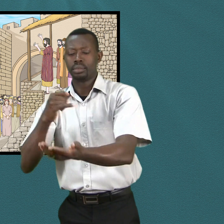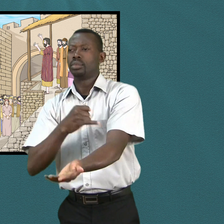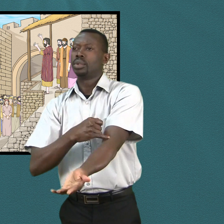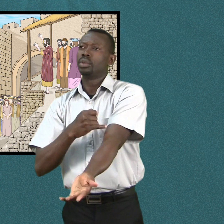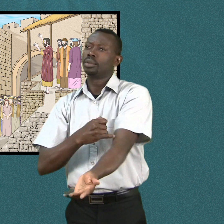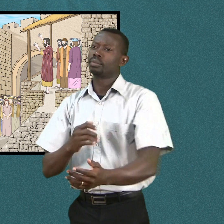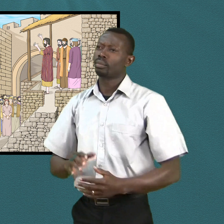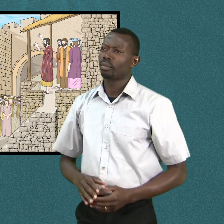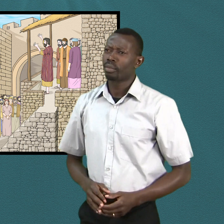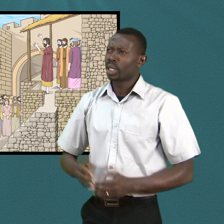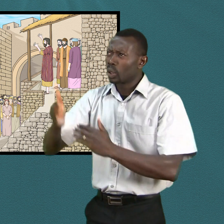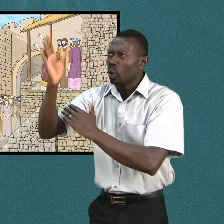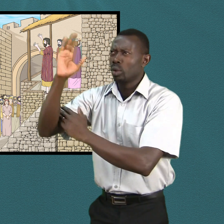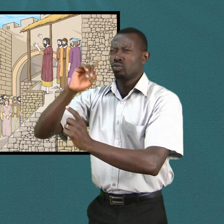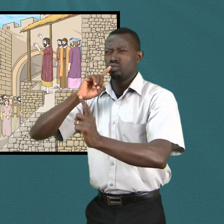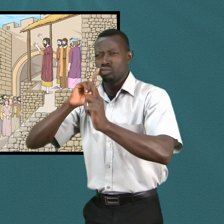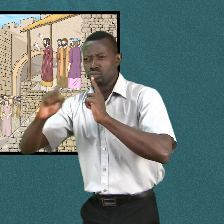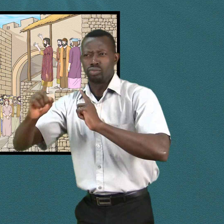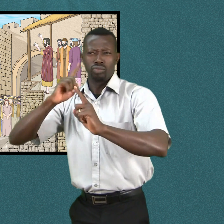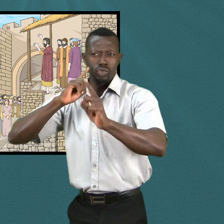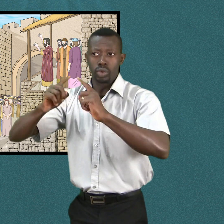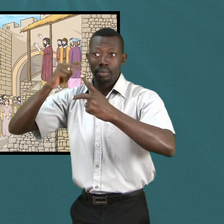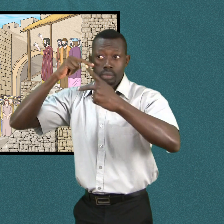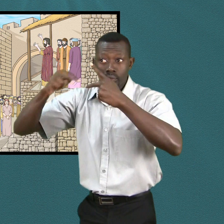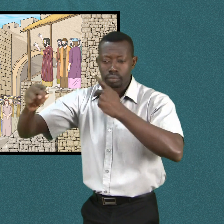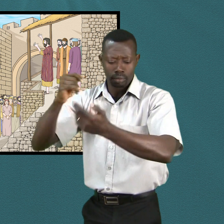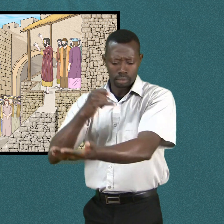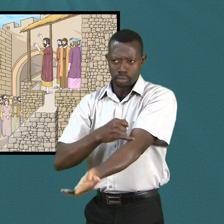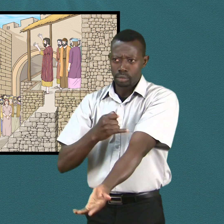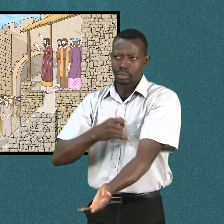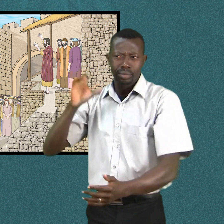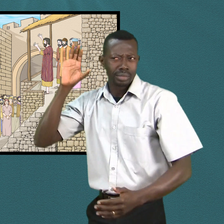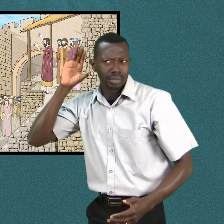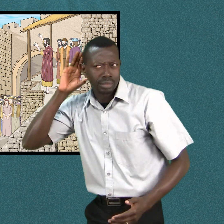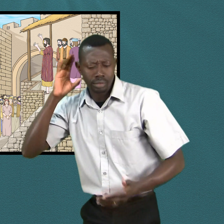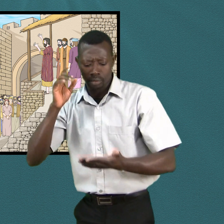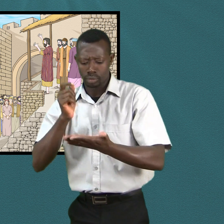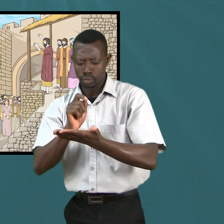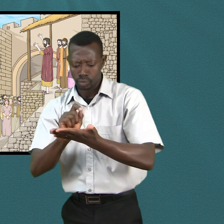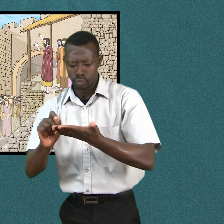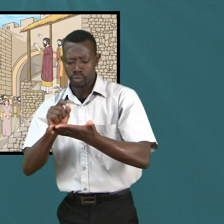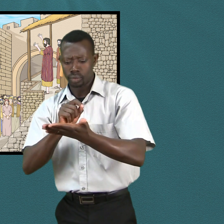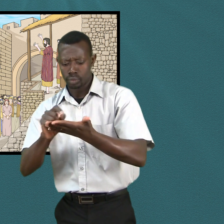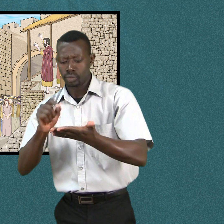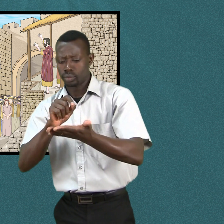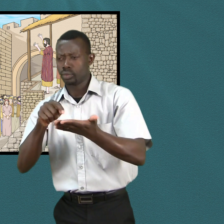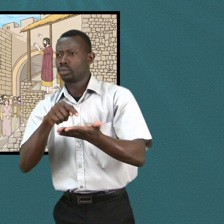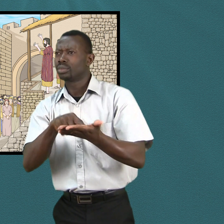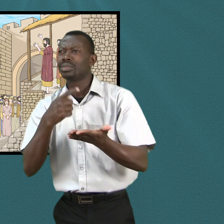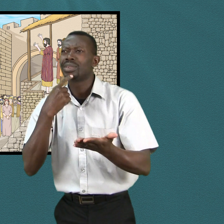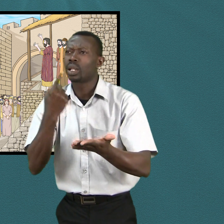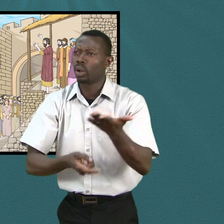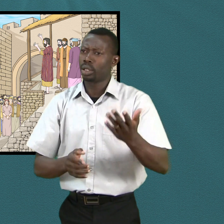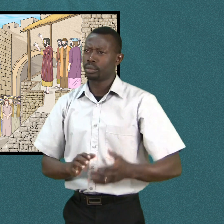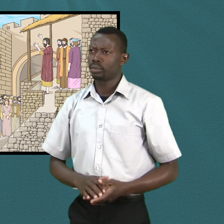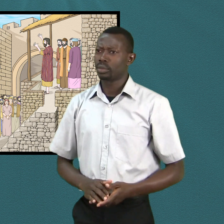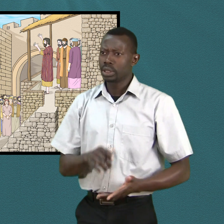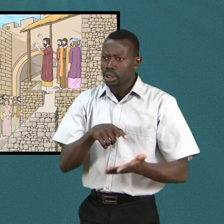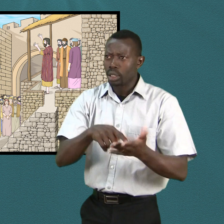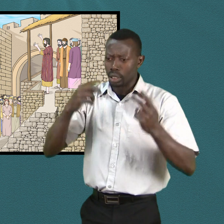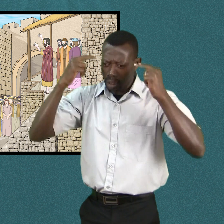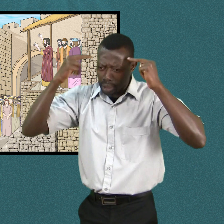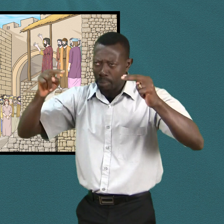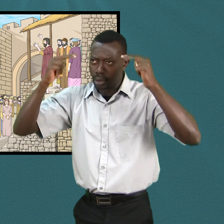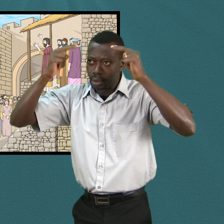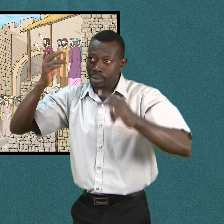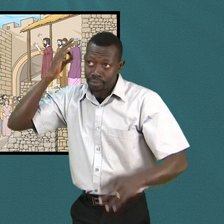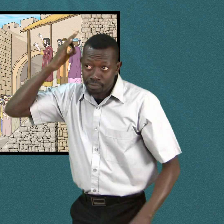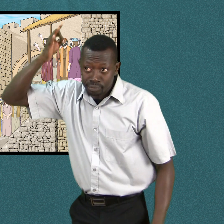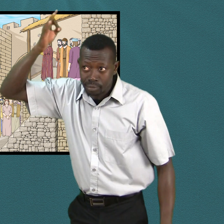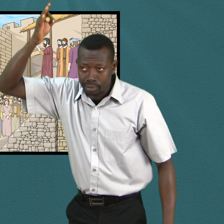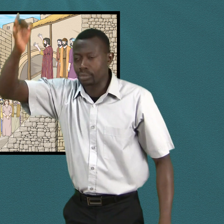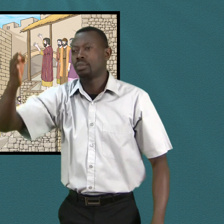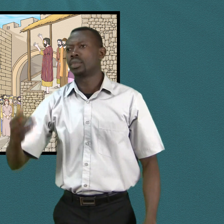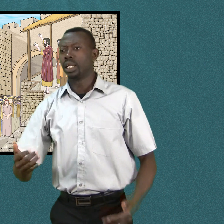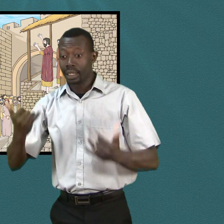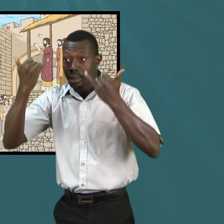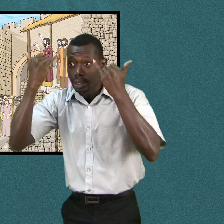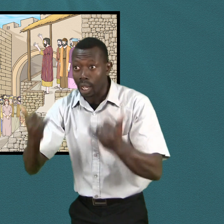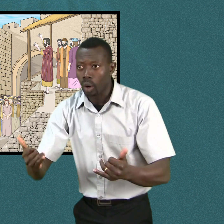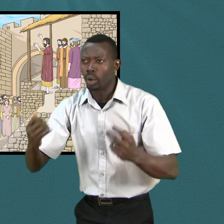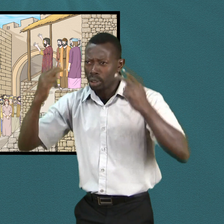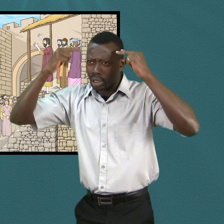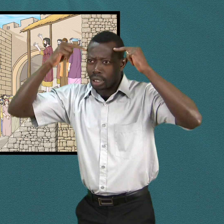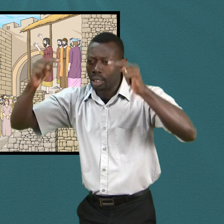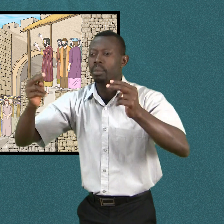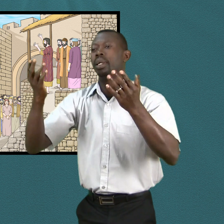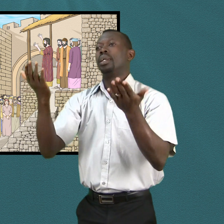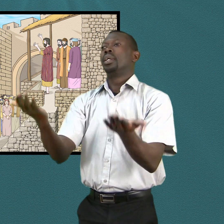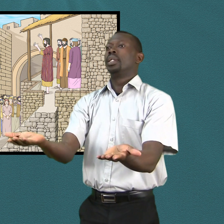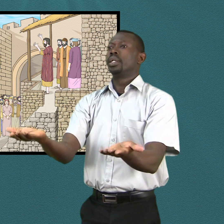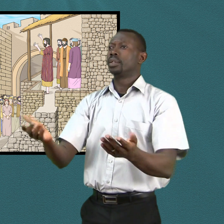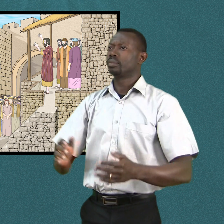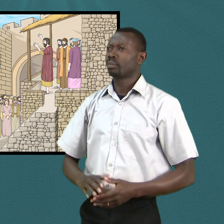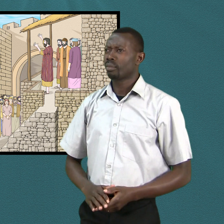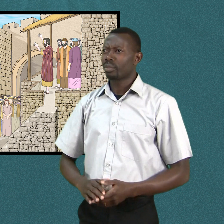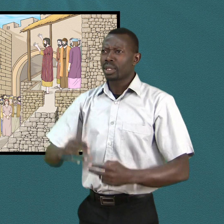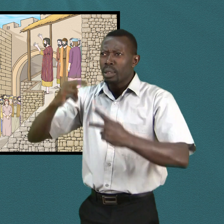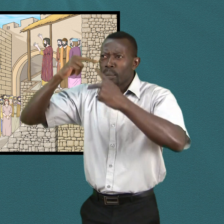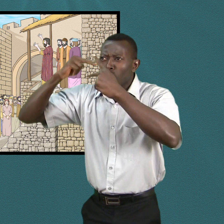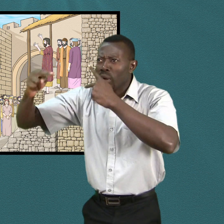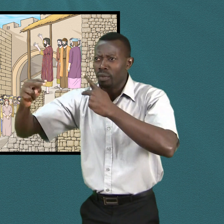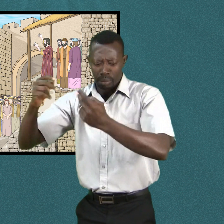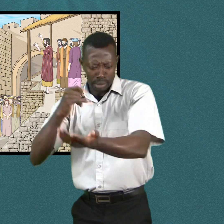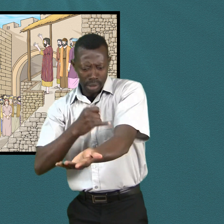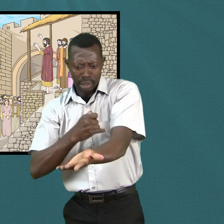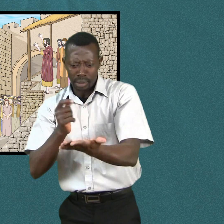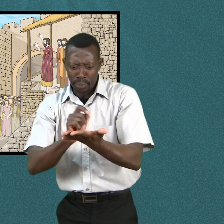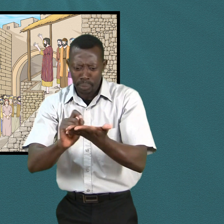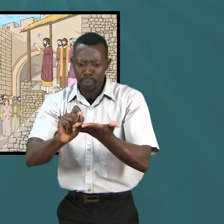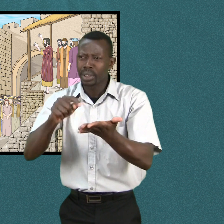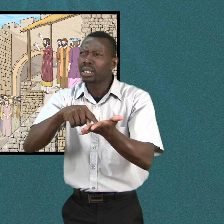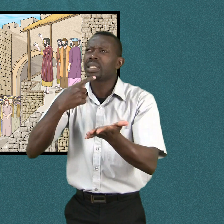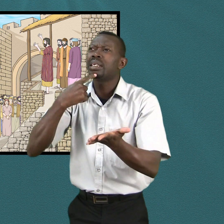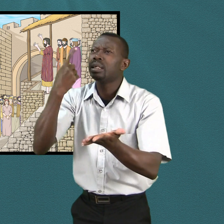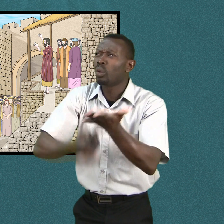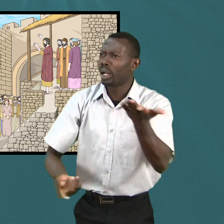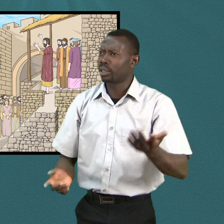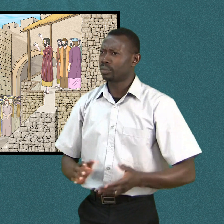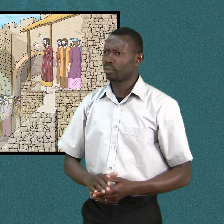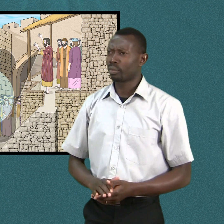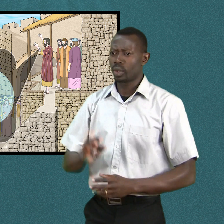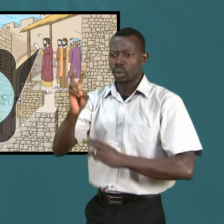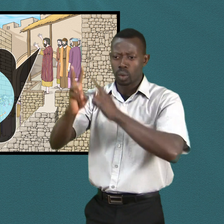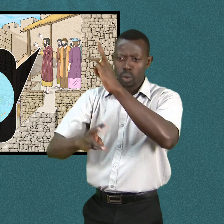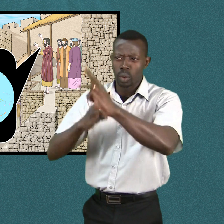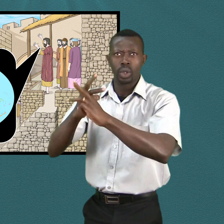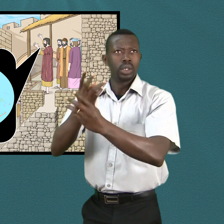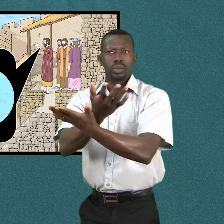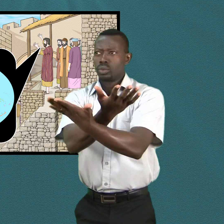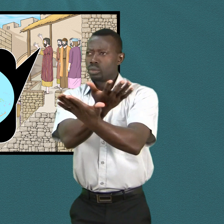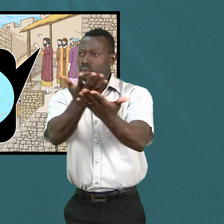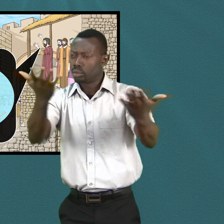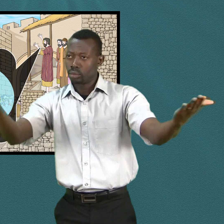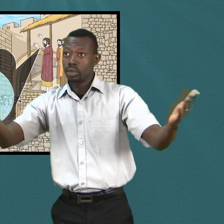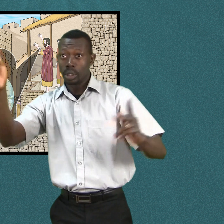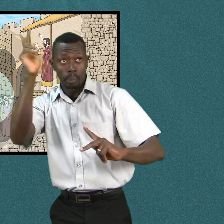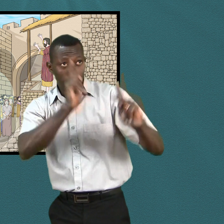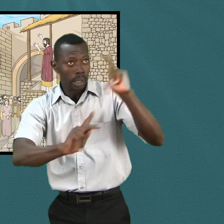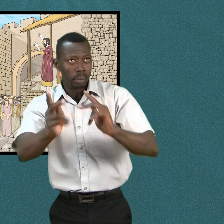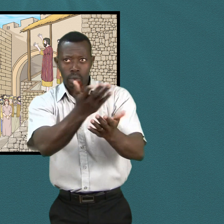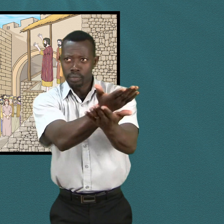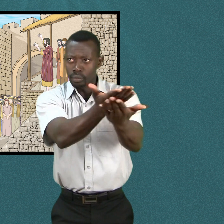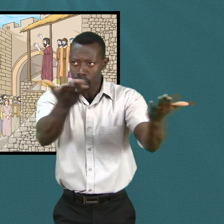These men are not drunk, as you suppose. It is only the third hour of the day!